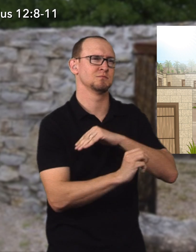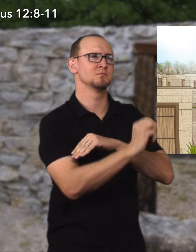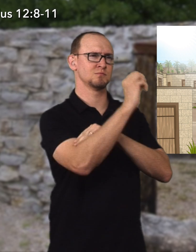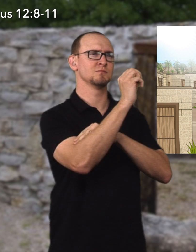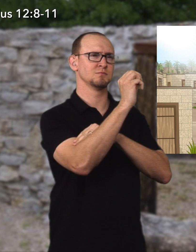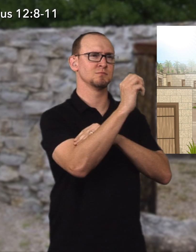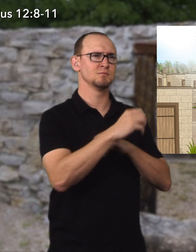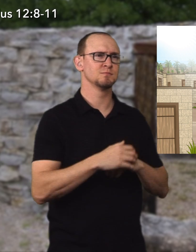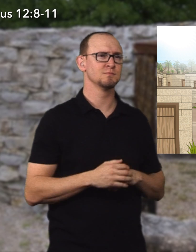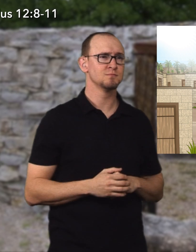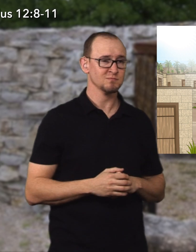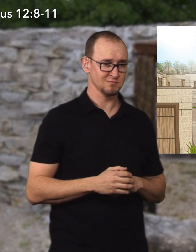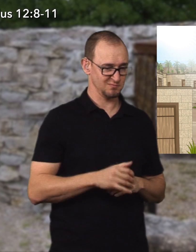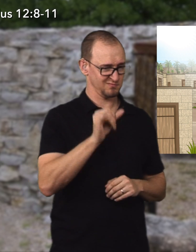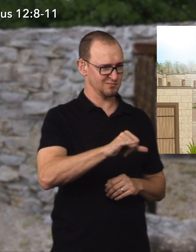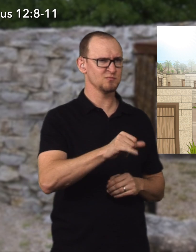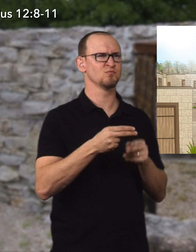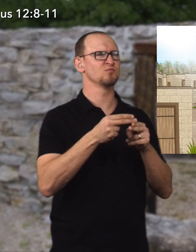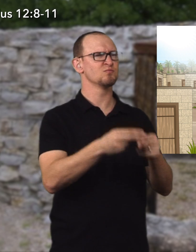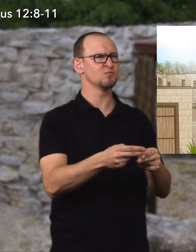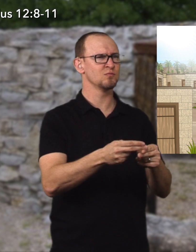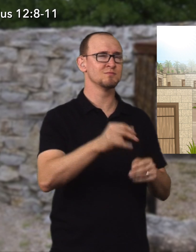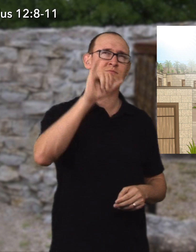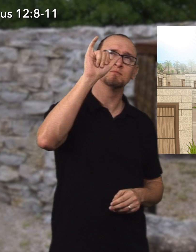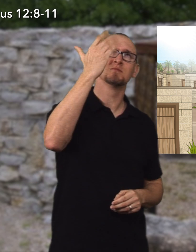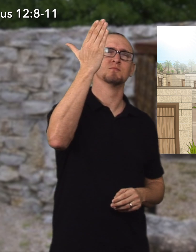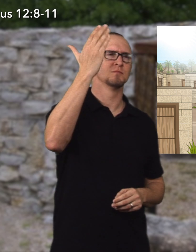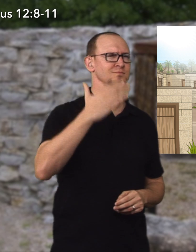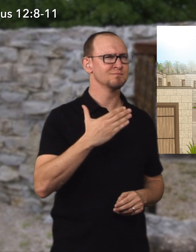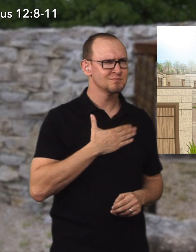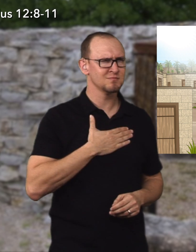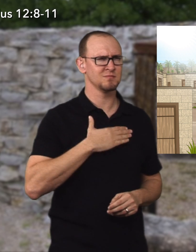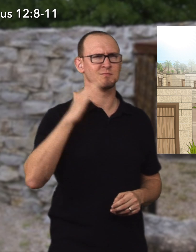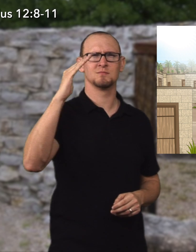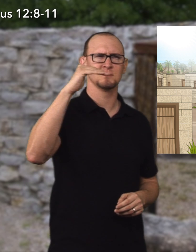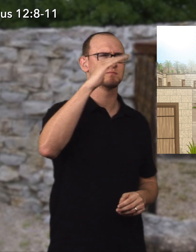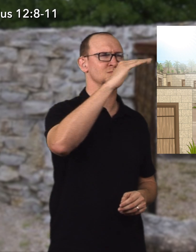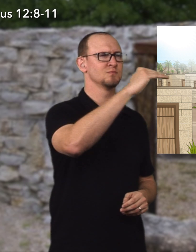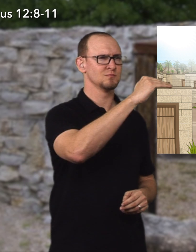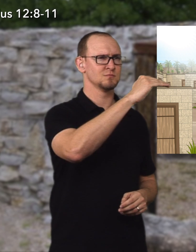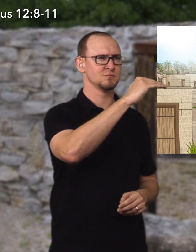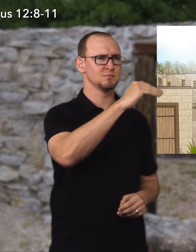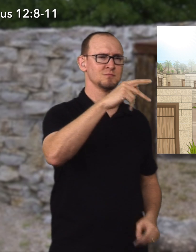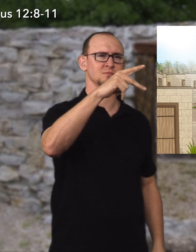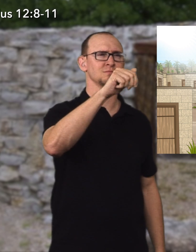You are to eat in haste;